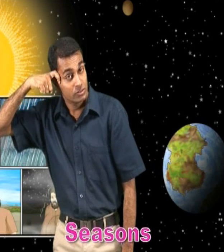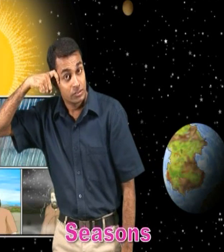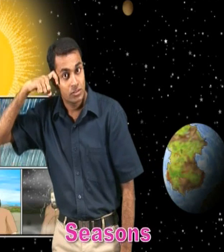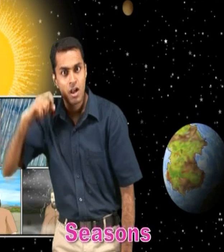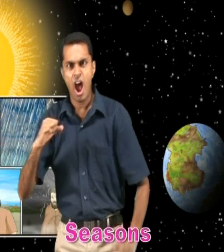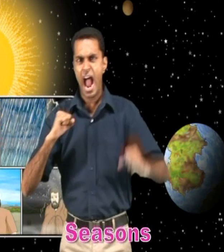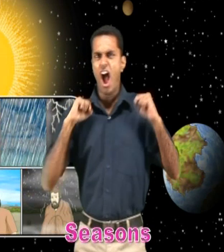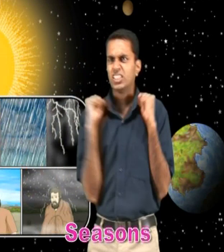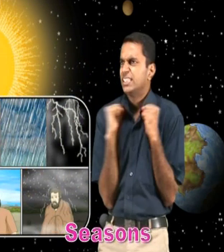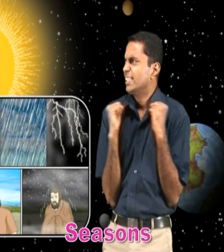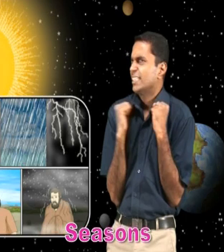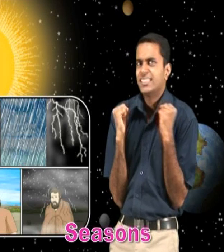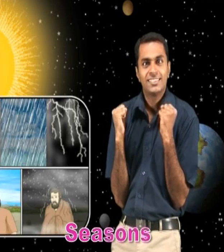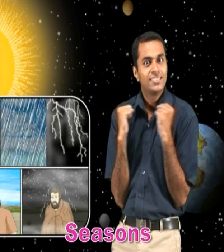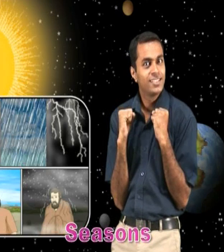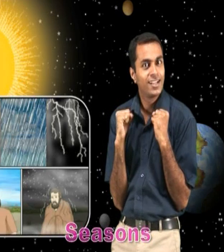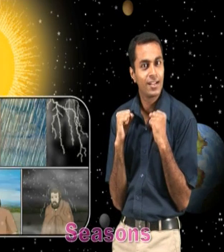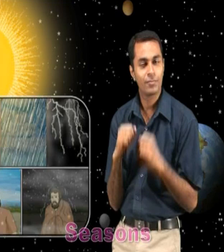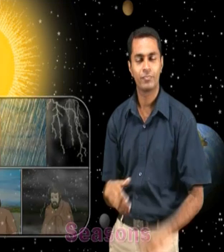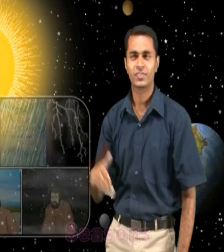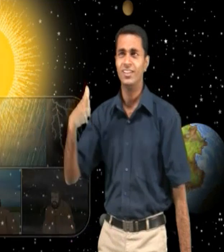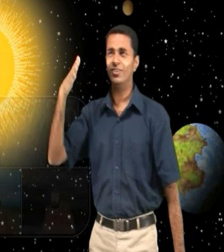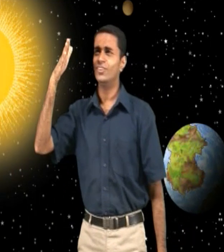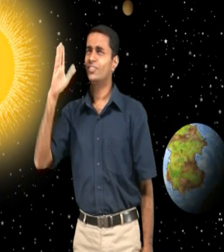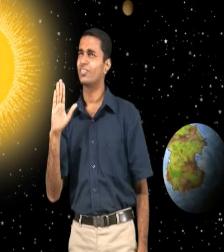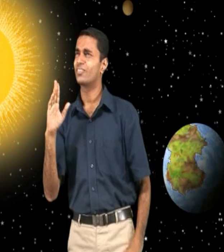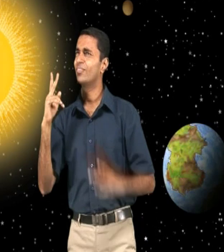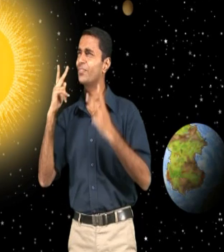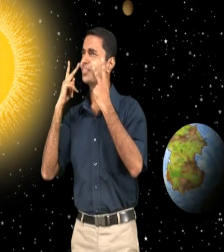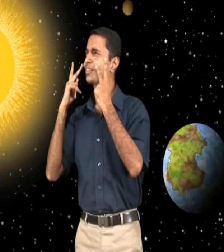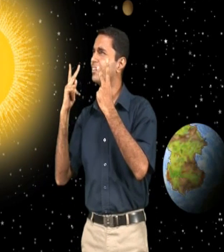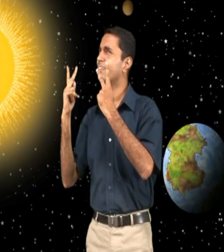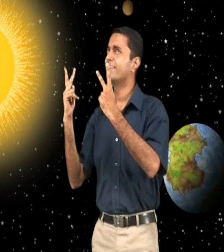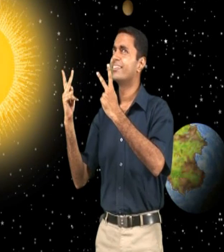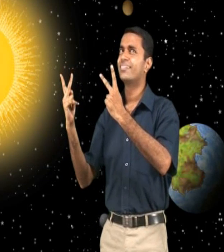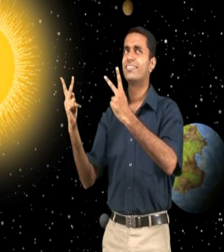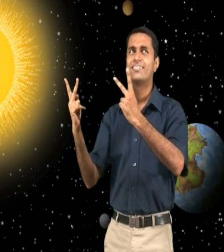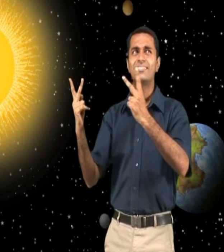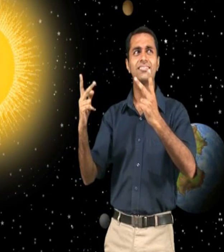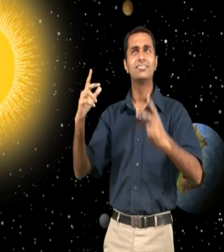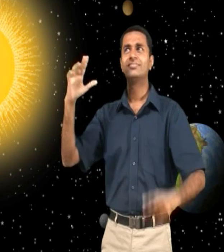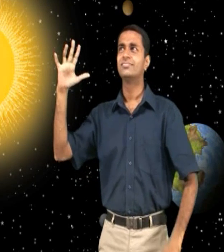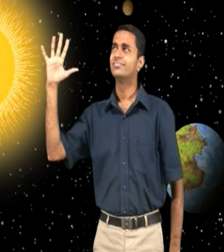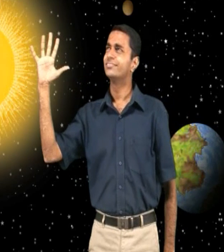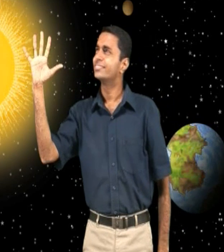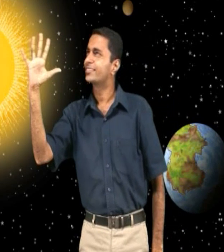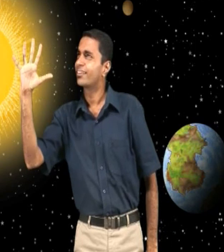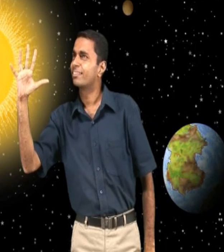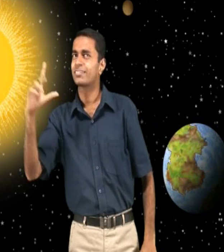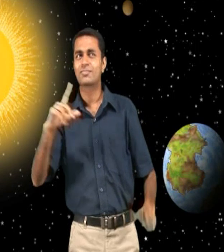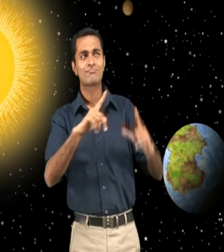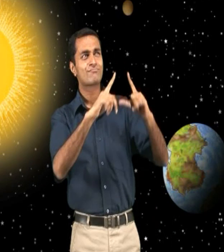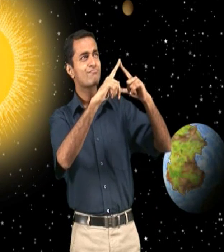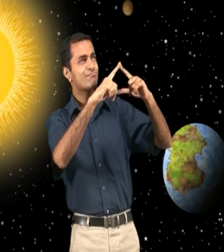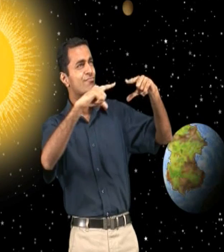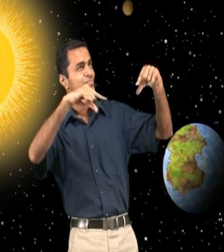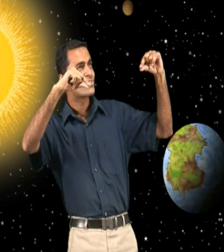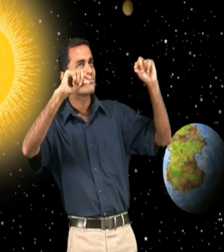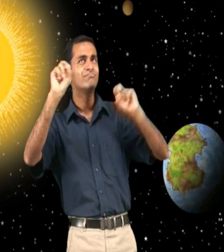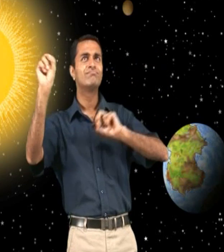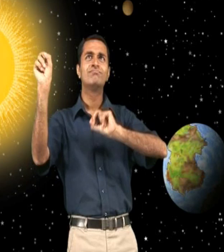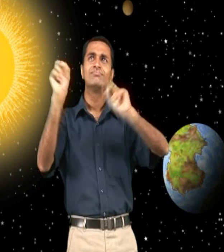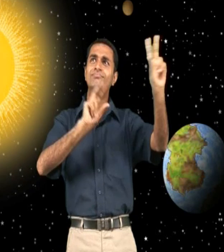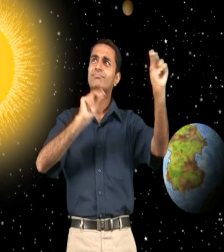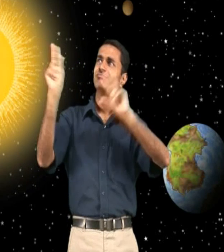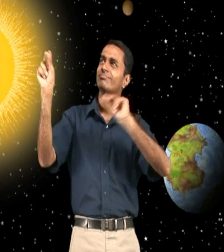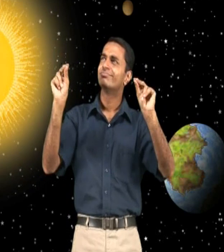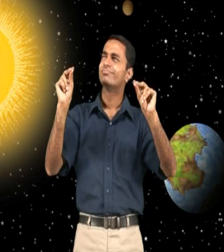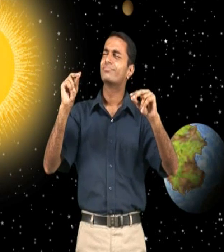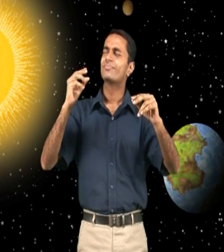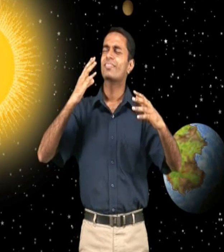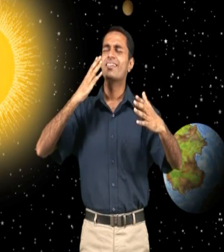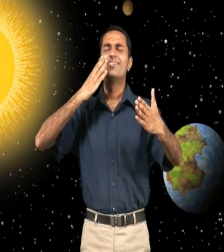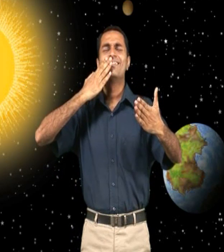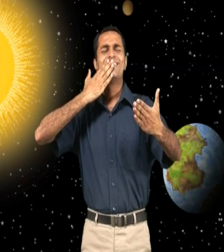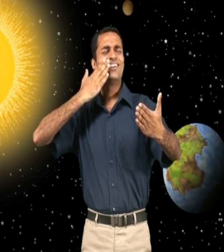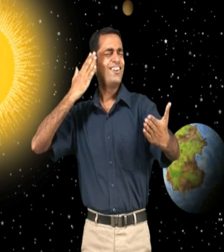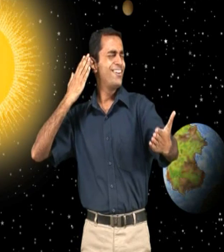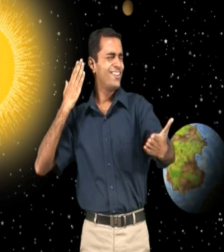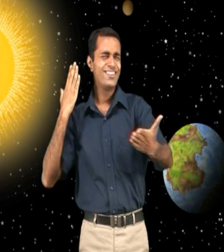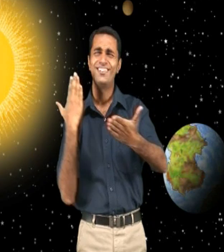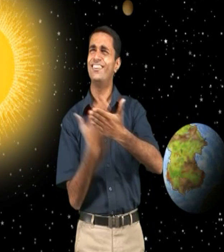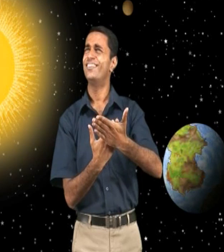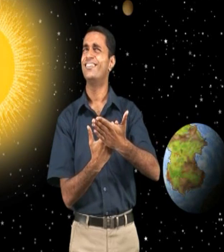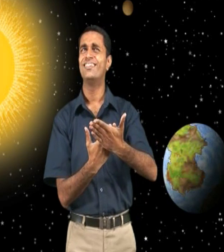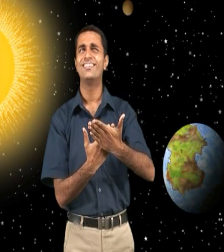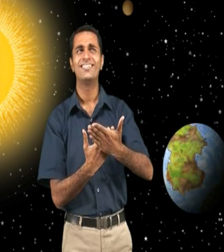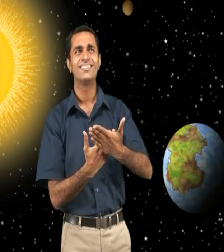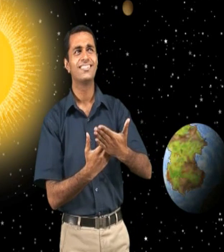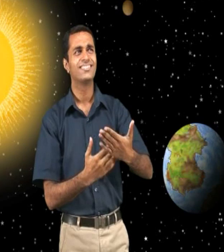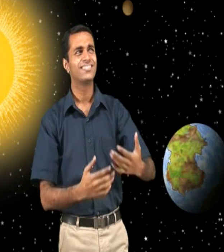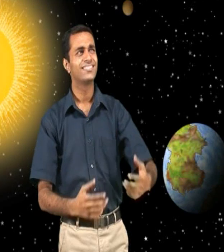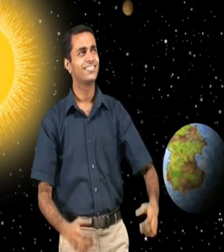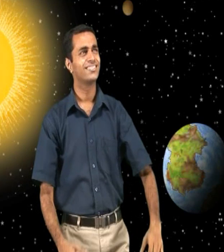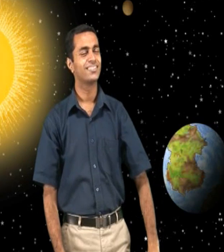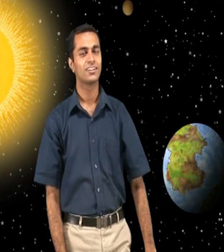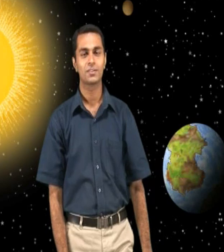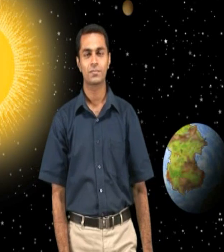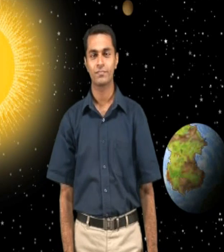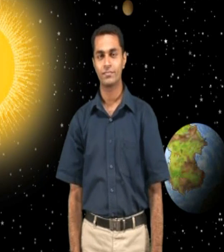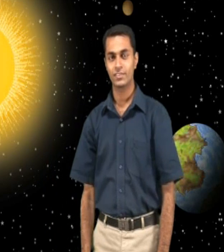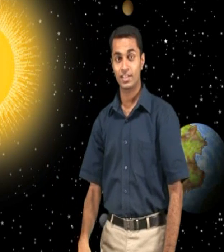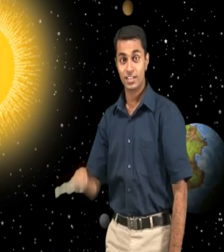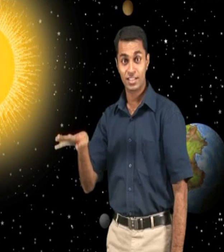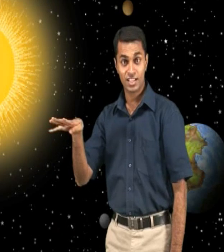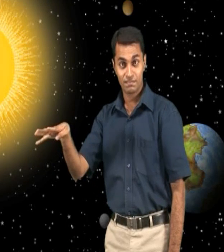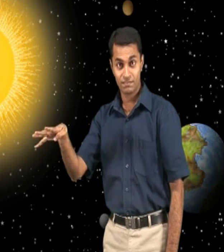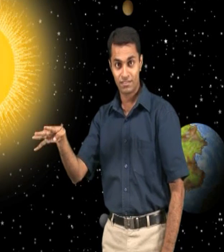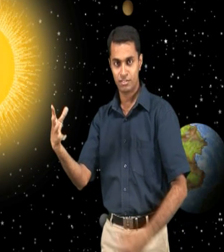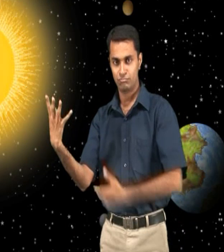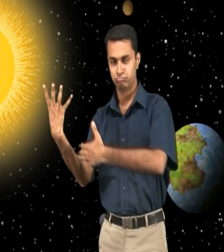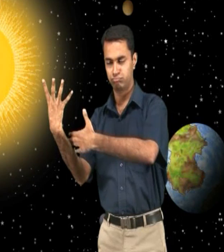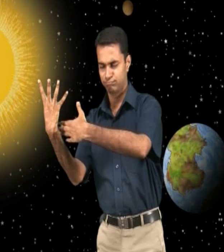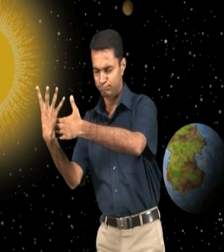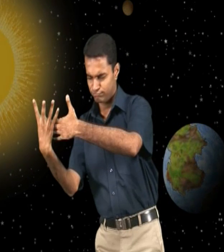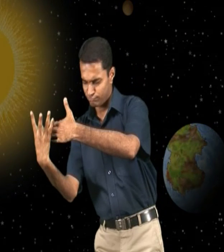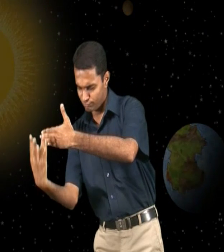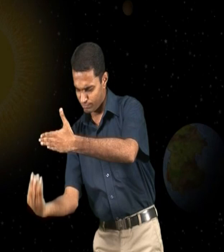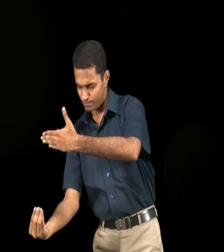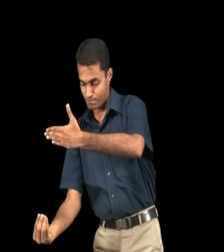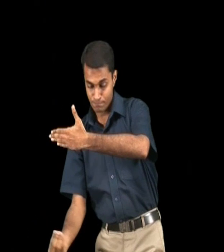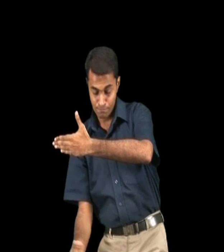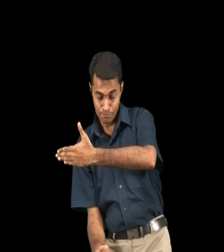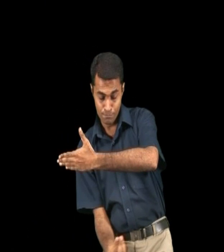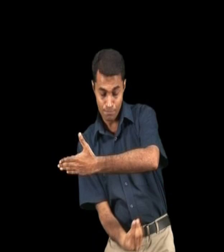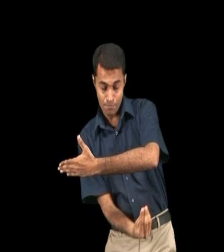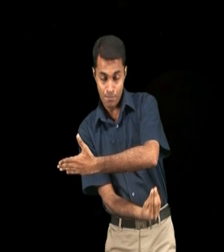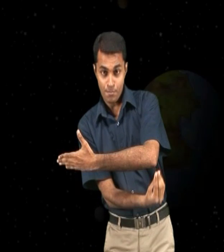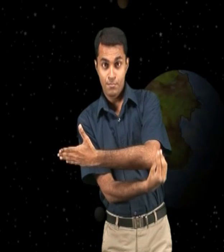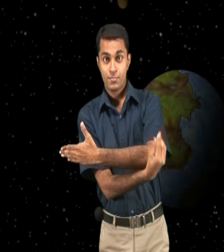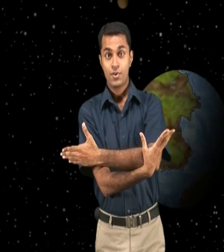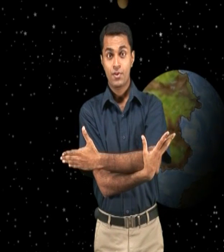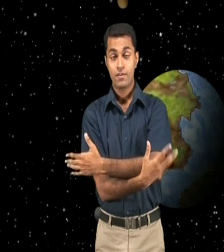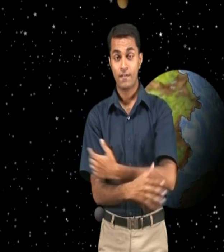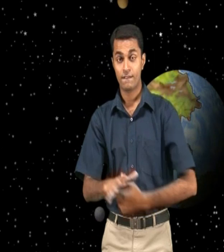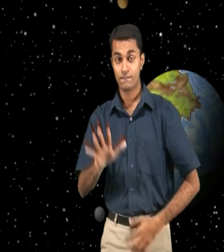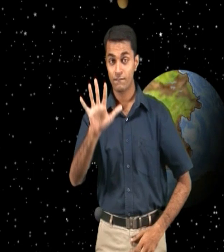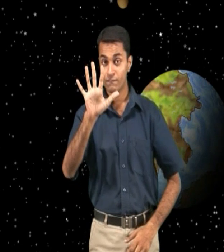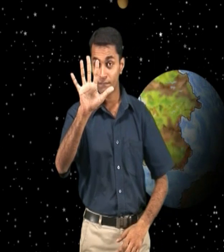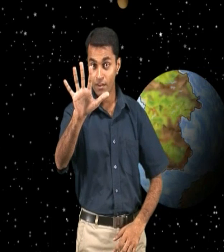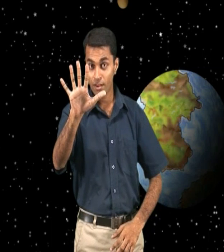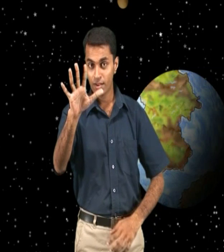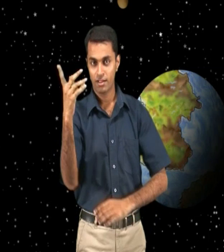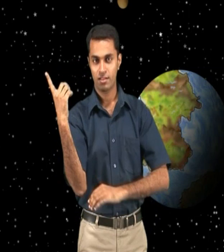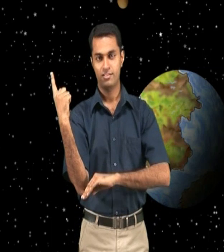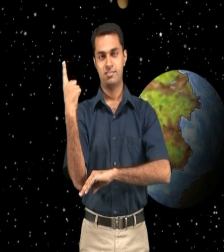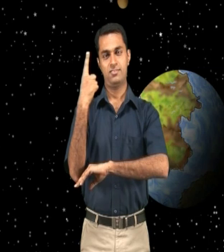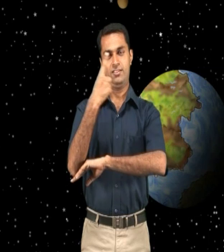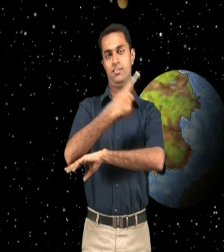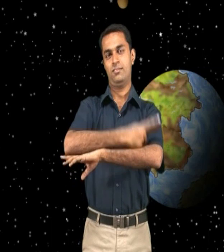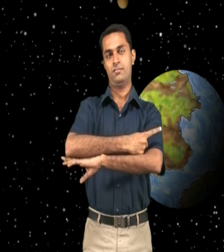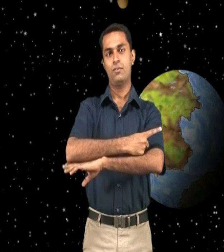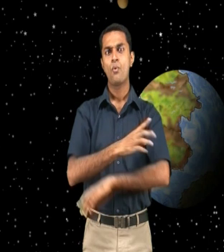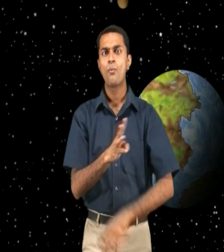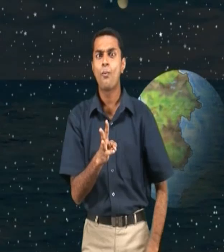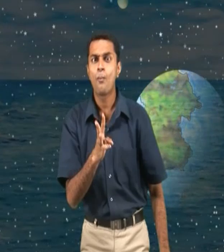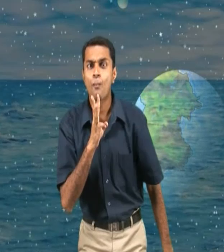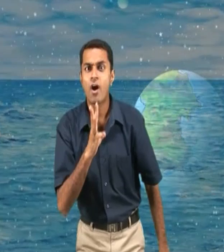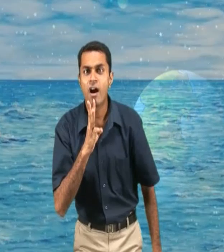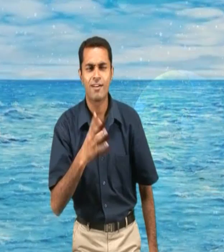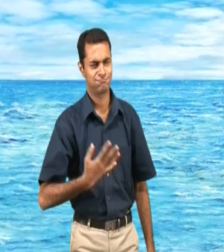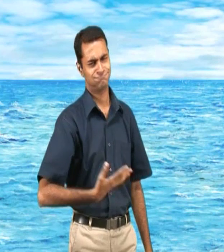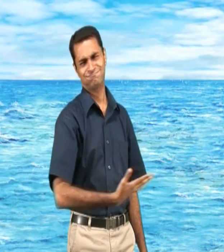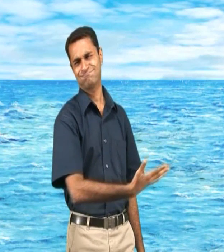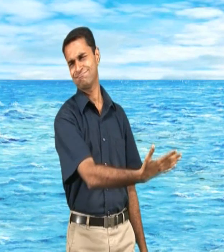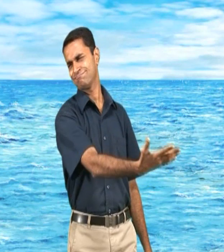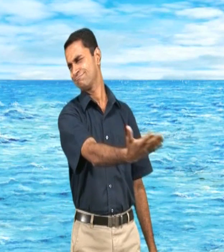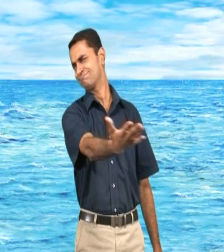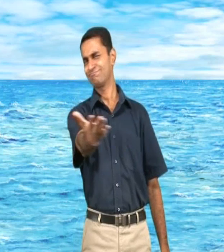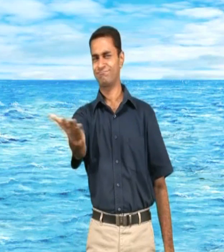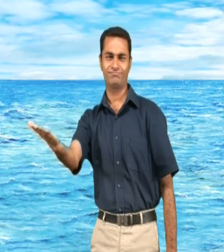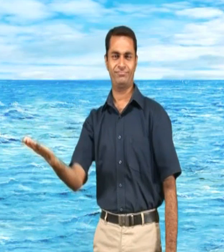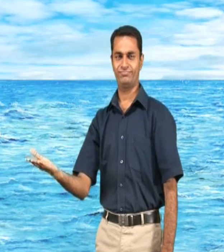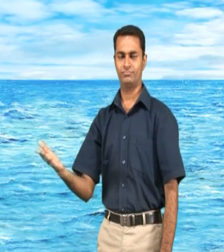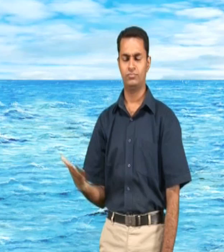And God saw that it was good. And there was evening, and there was morning—the fourth day.